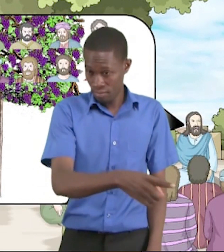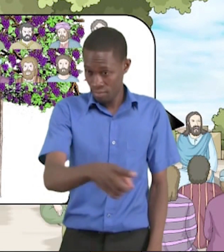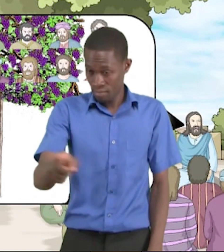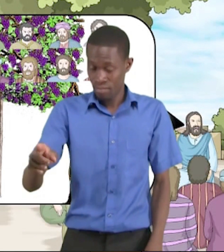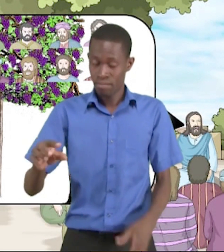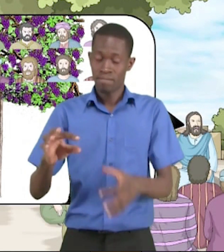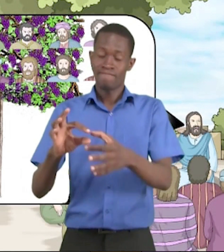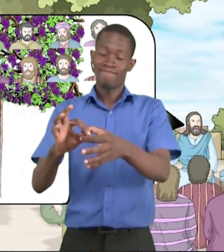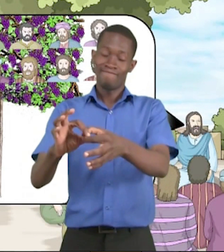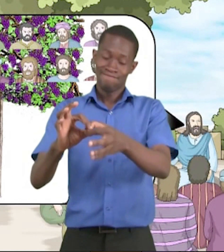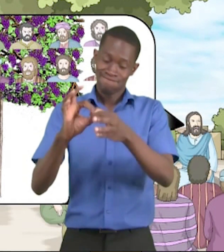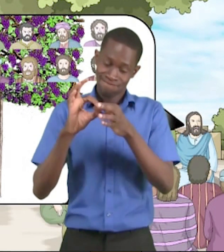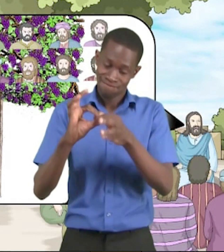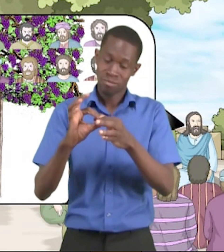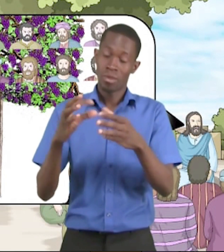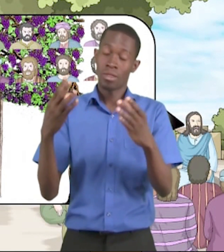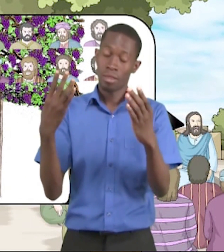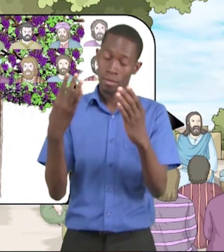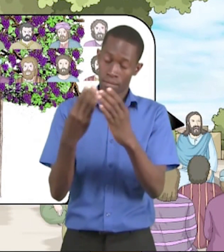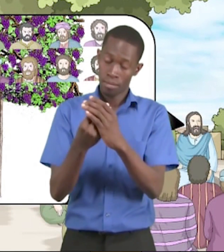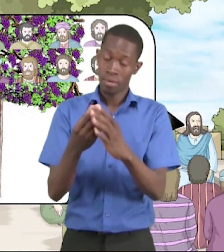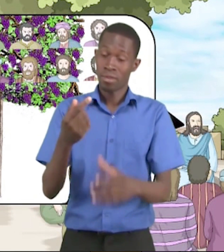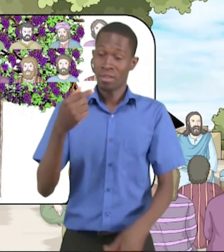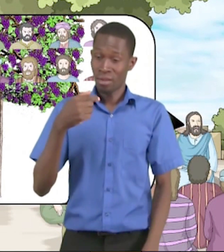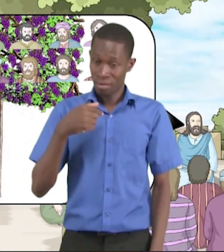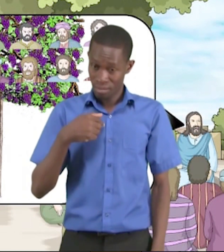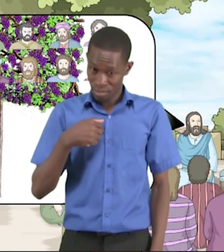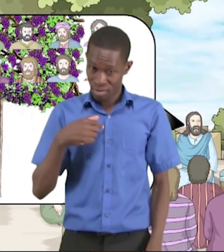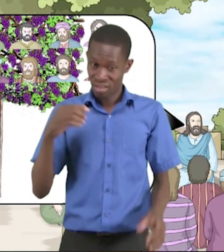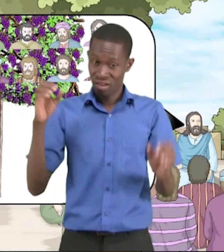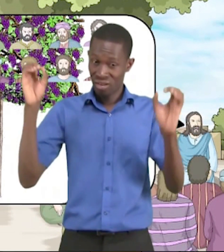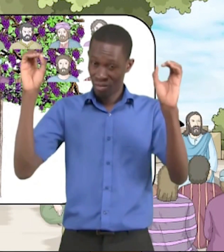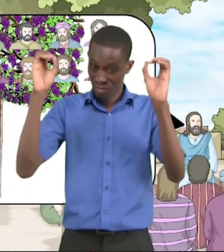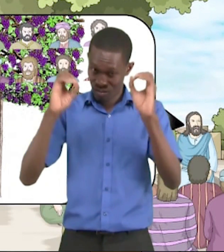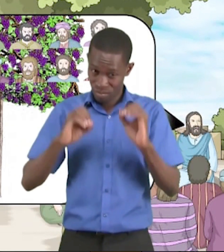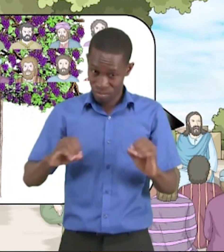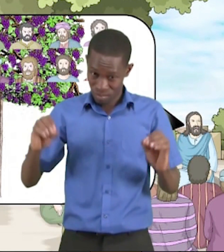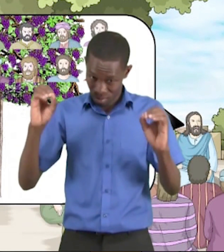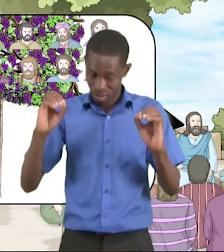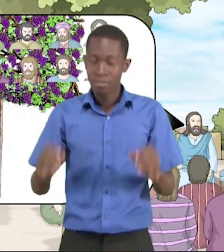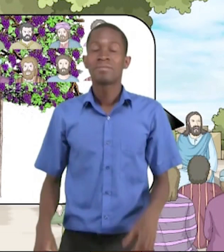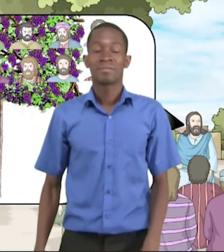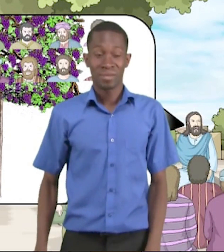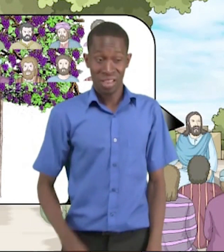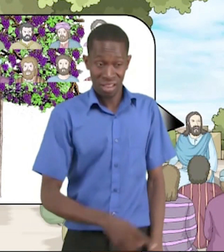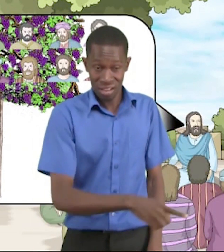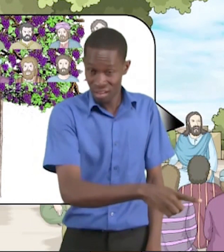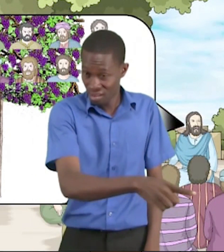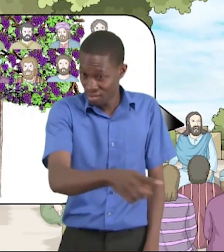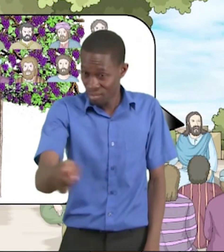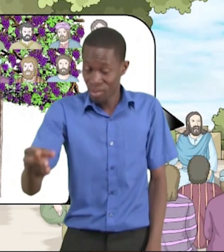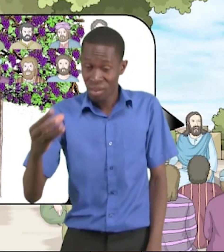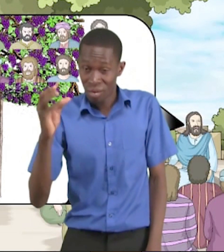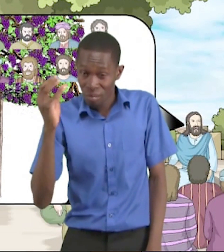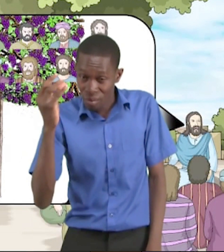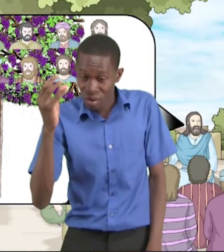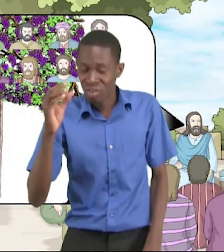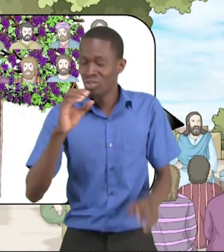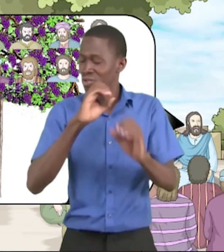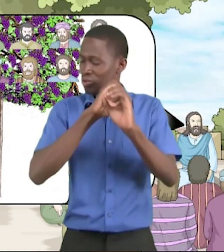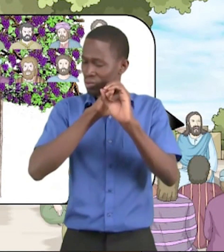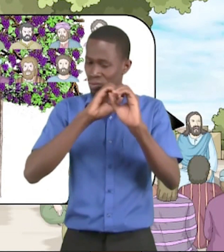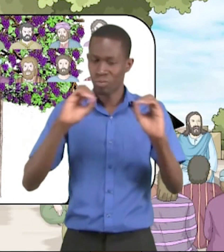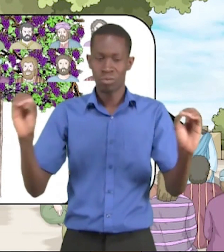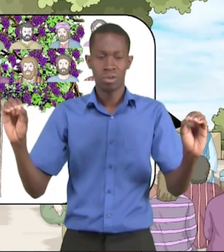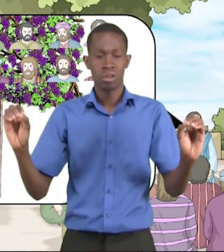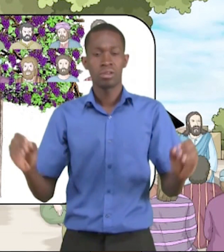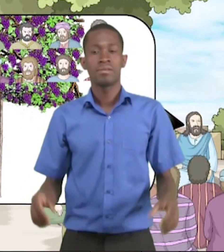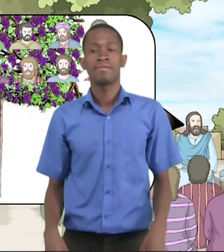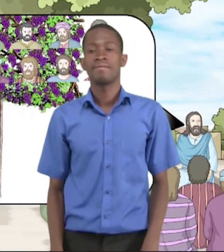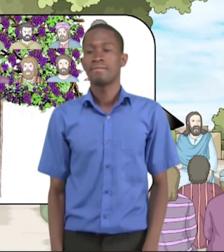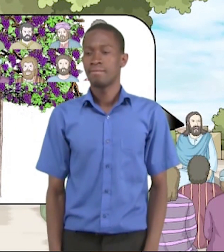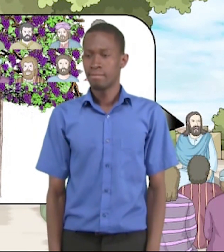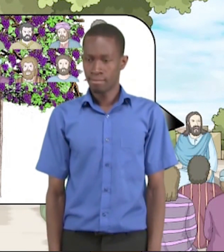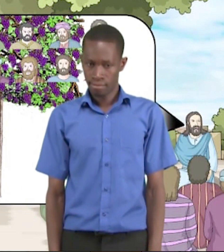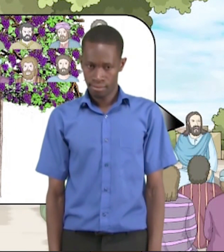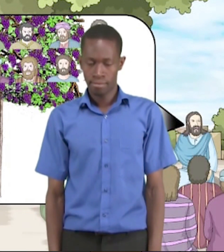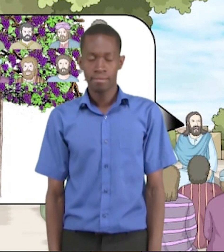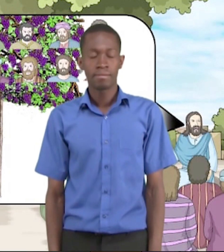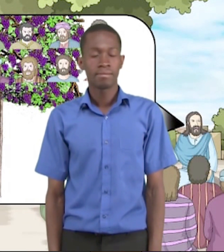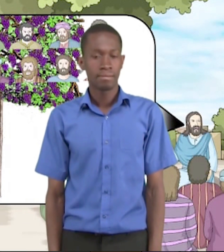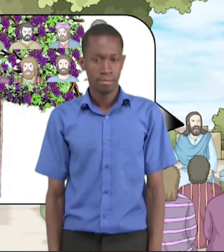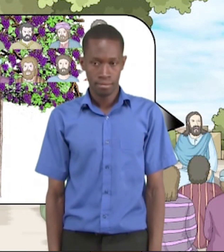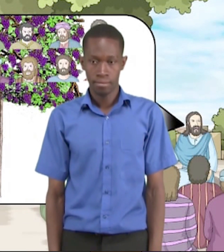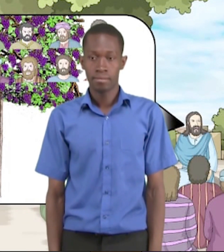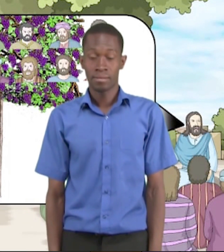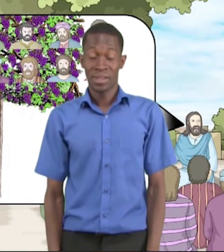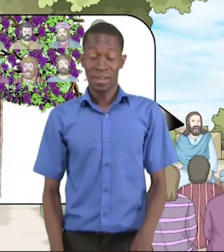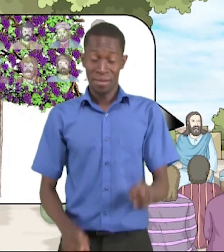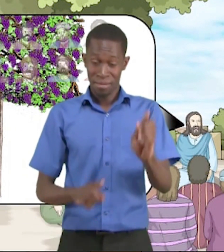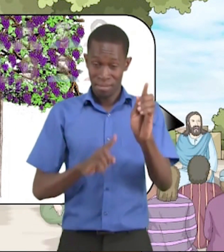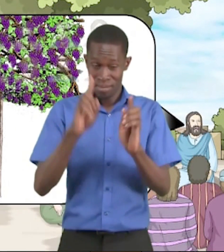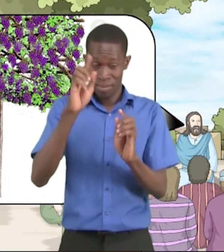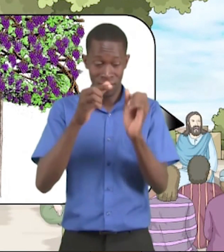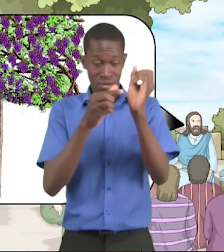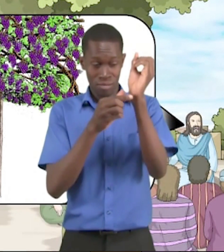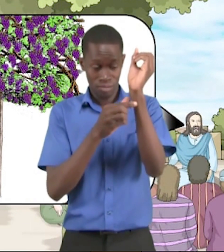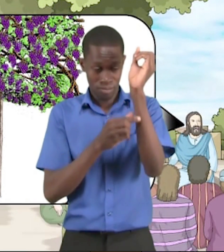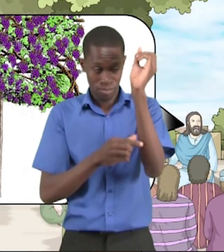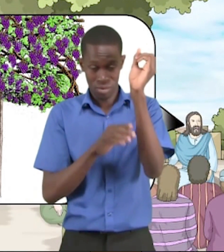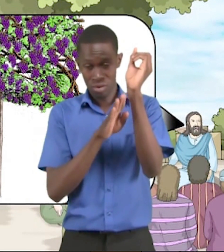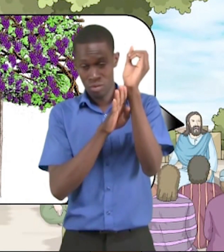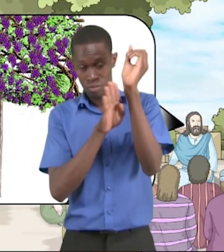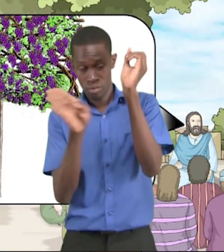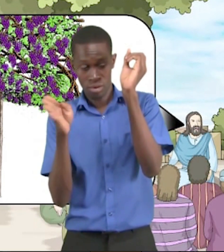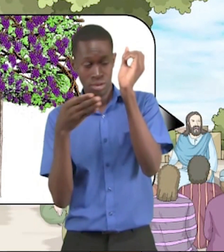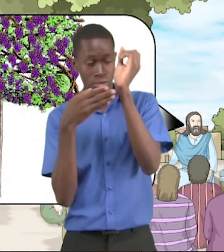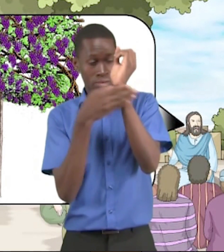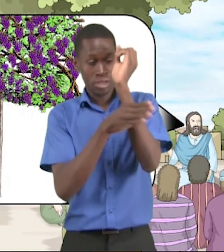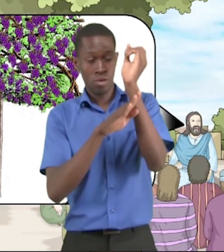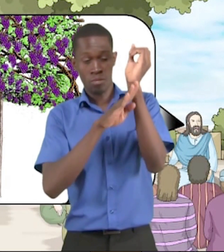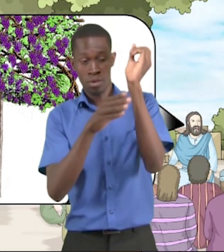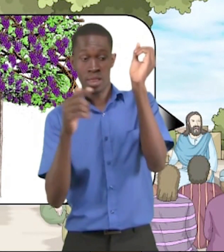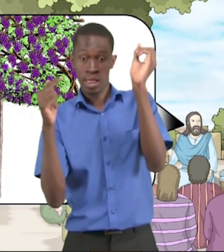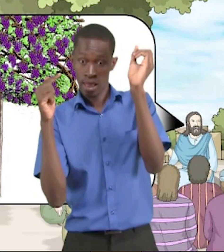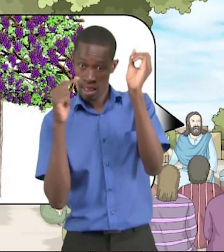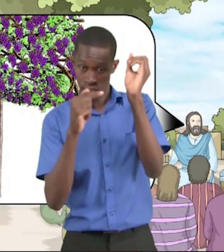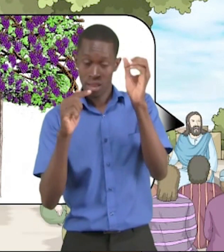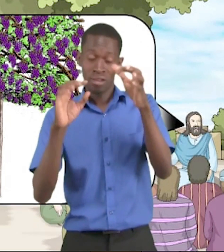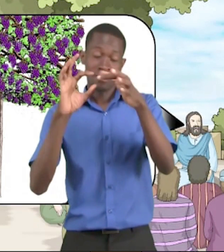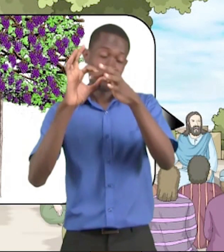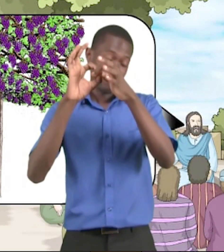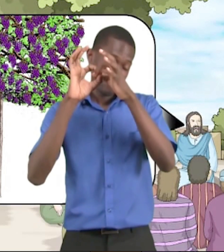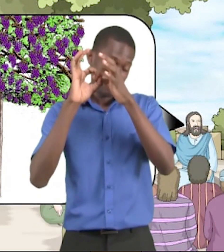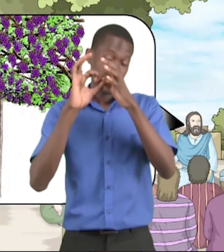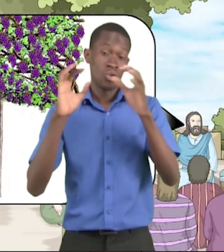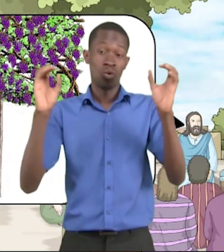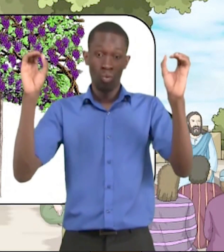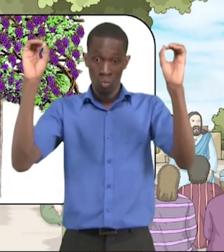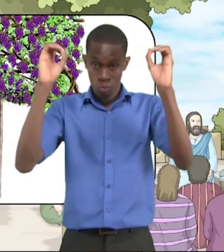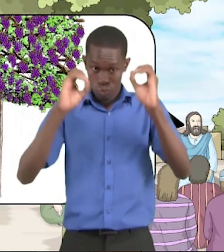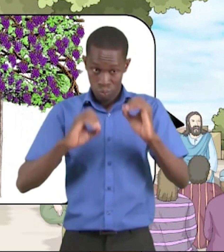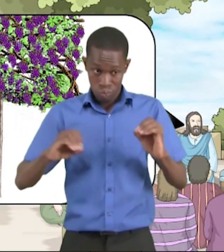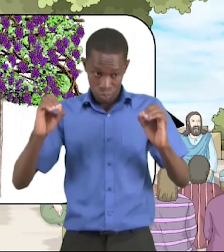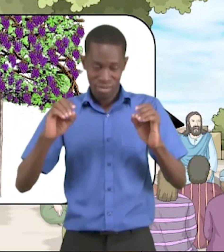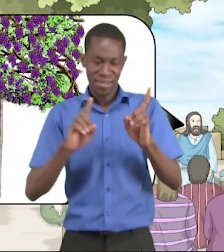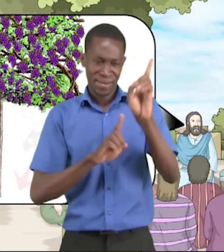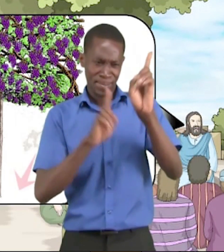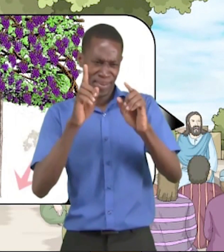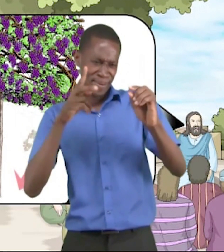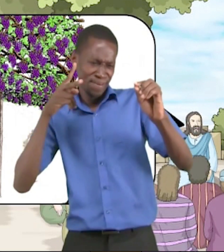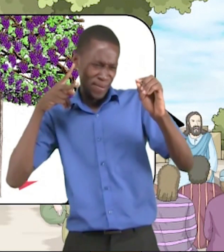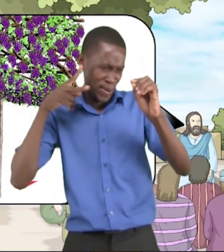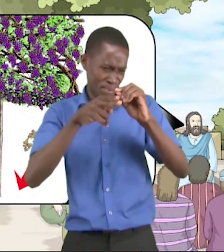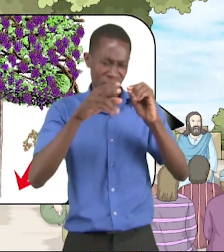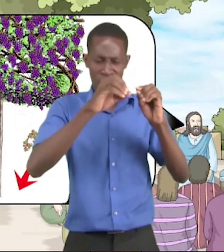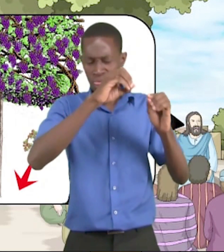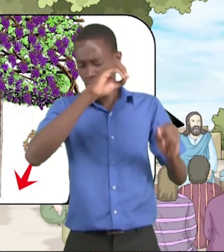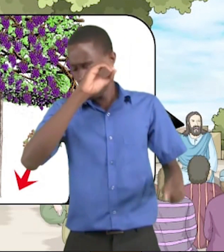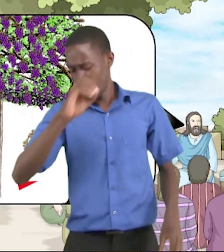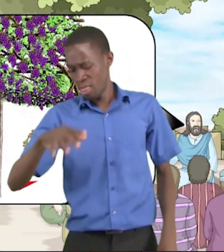For apart from Me you can do nothing.